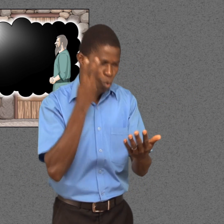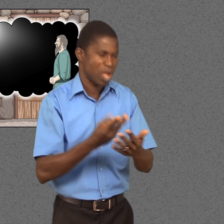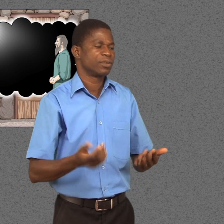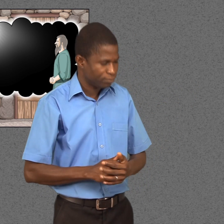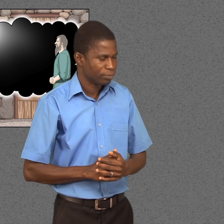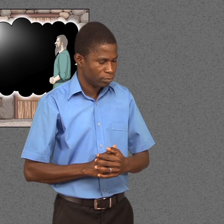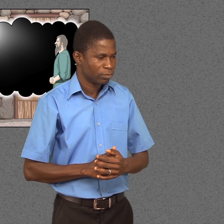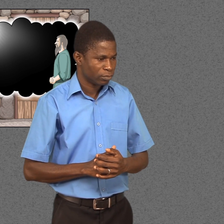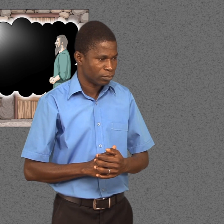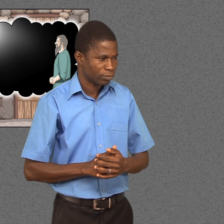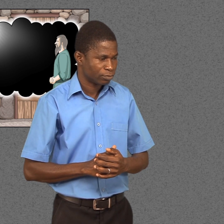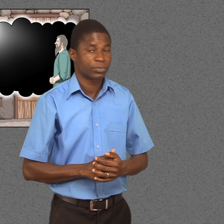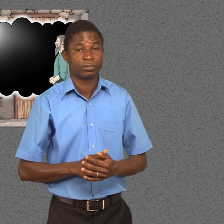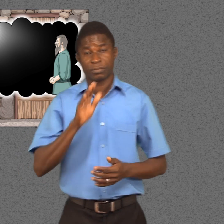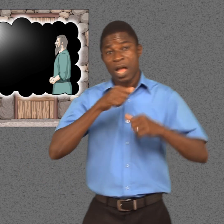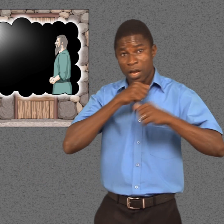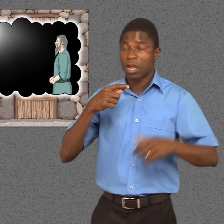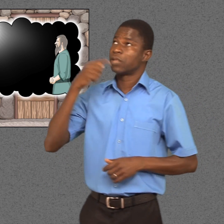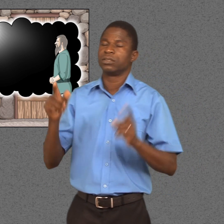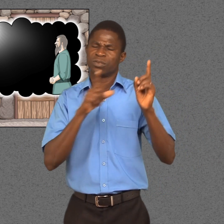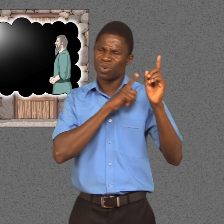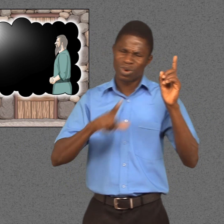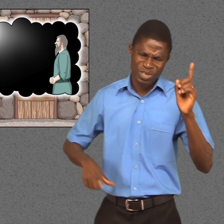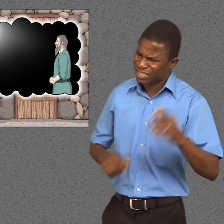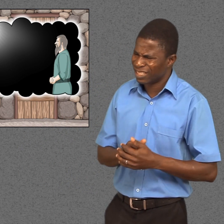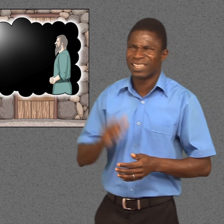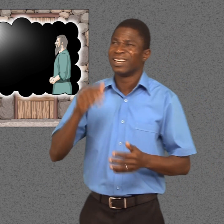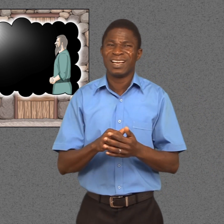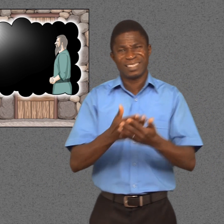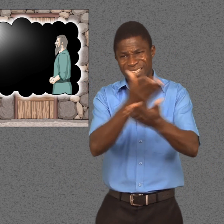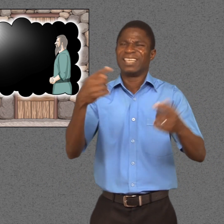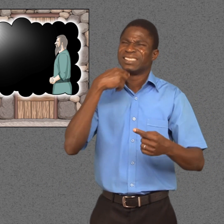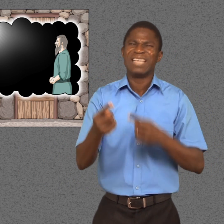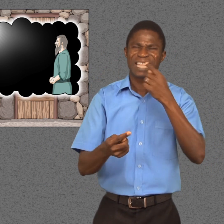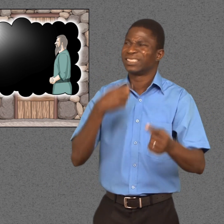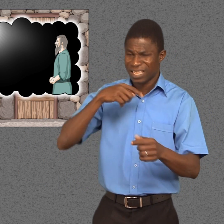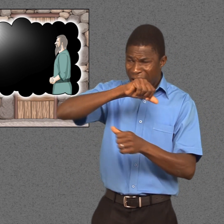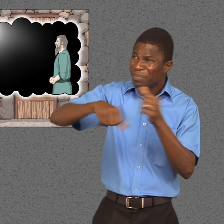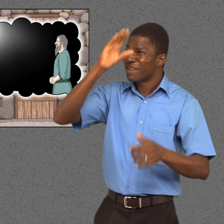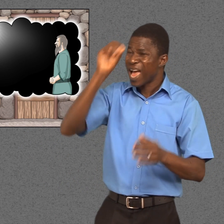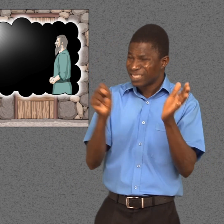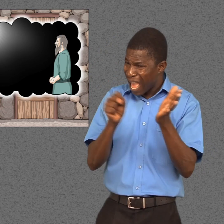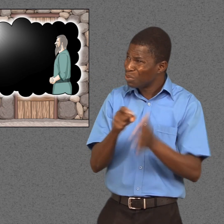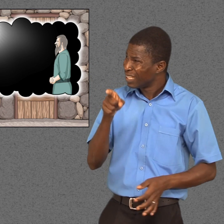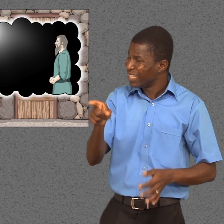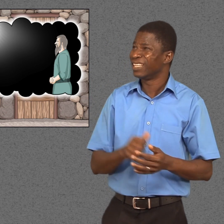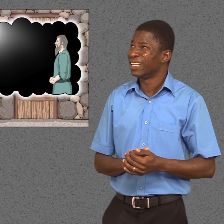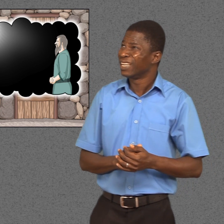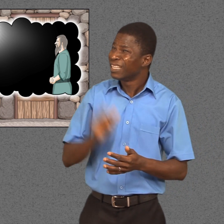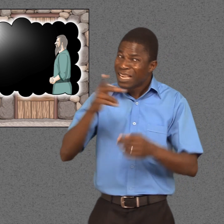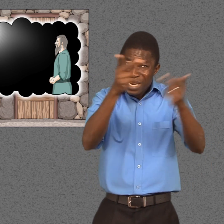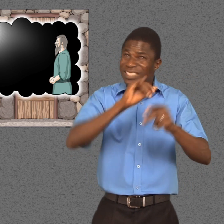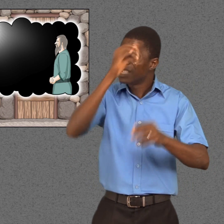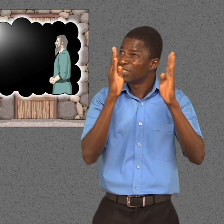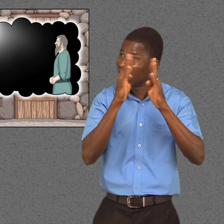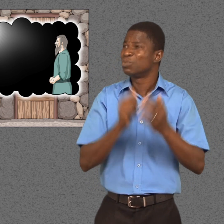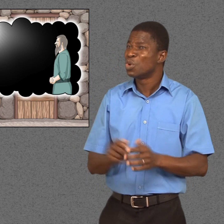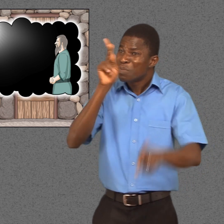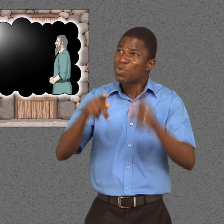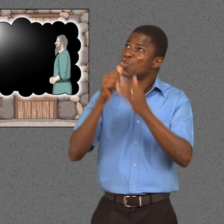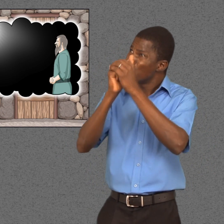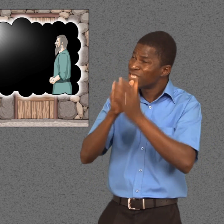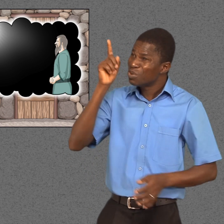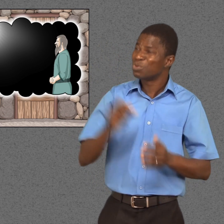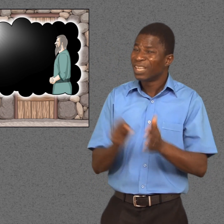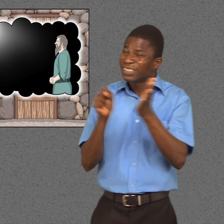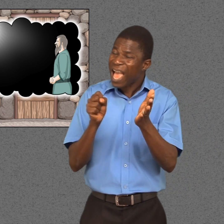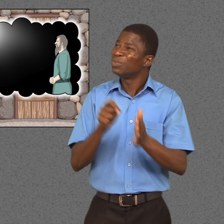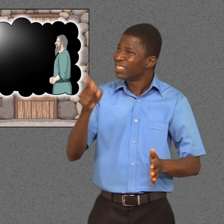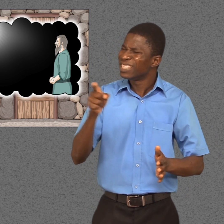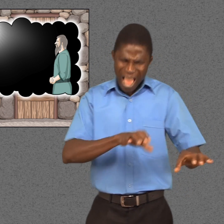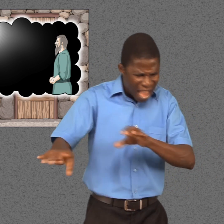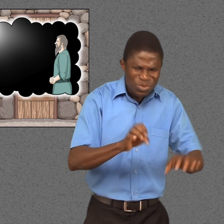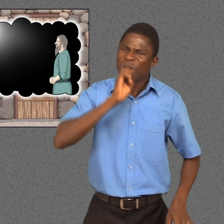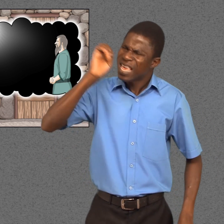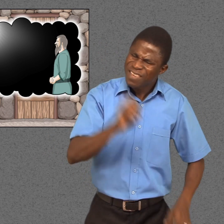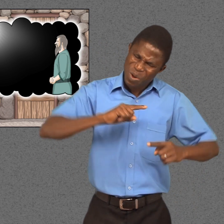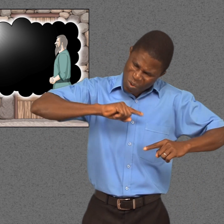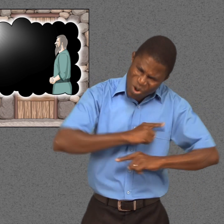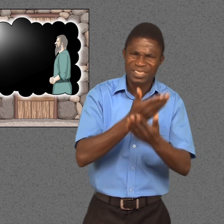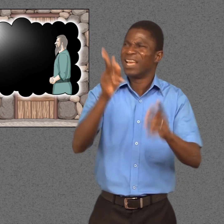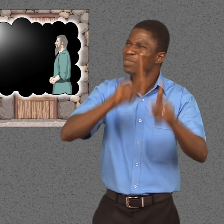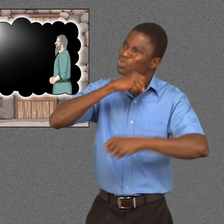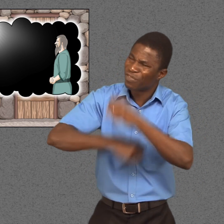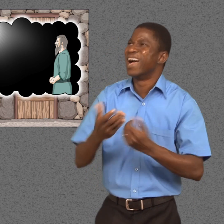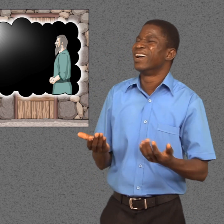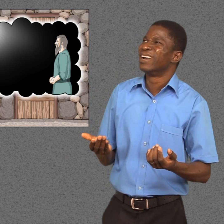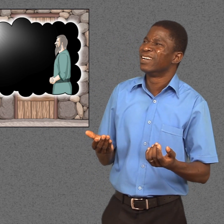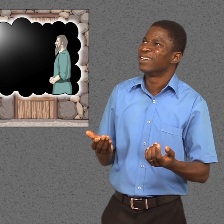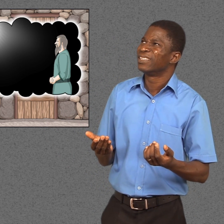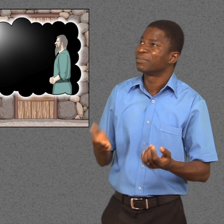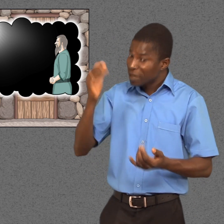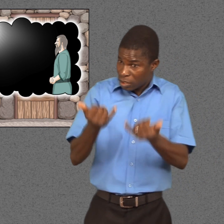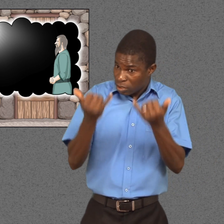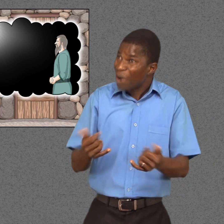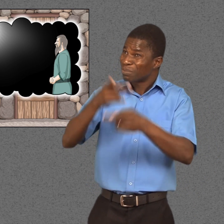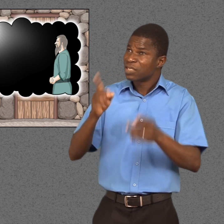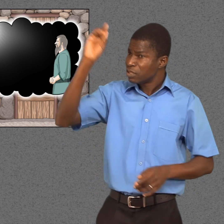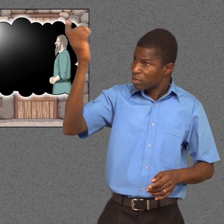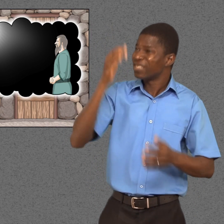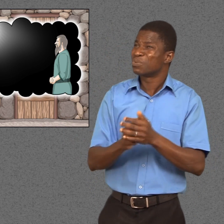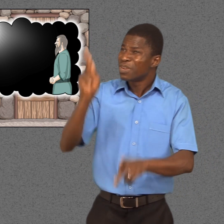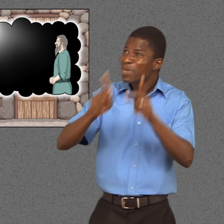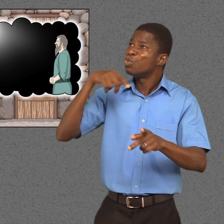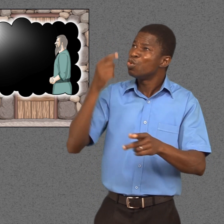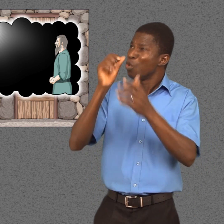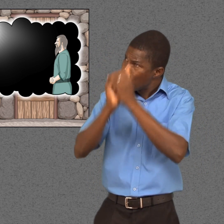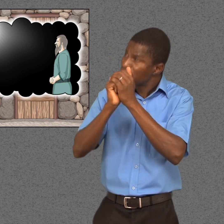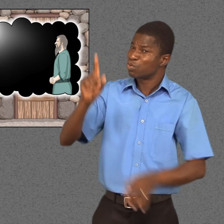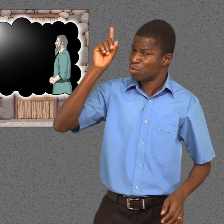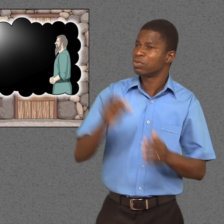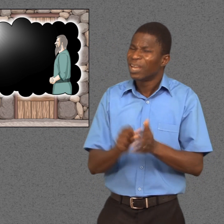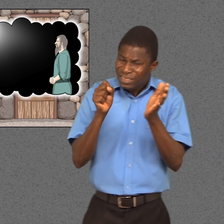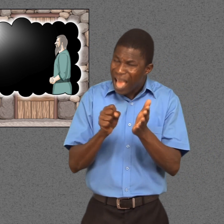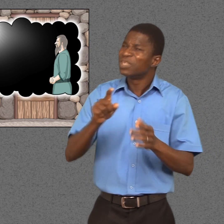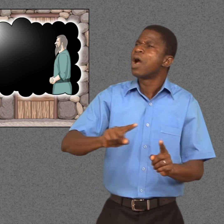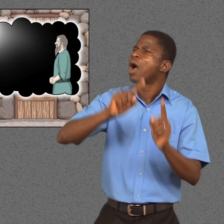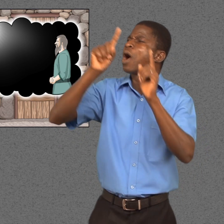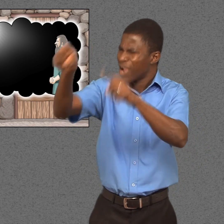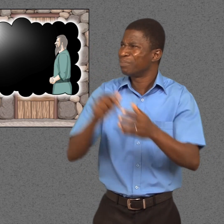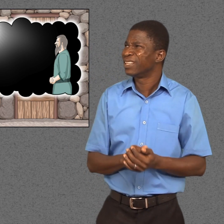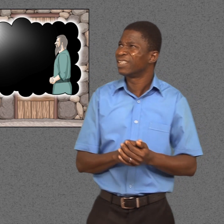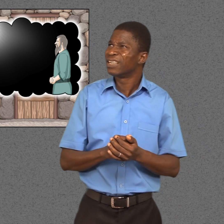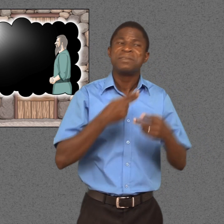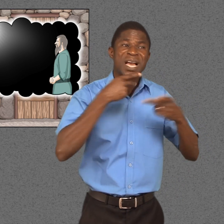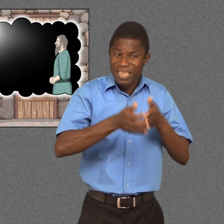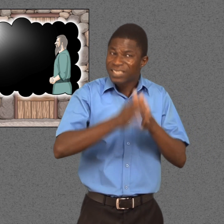But Ananias answered, “Lord, many people have told me about this man and all the harm he has done to Your saints in Jerusalem.